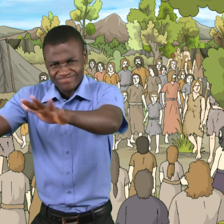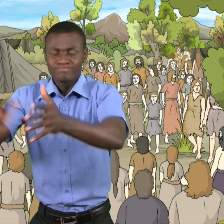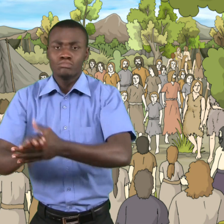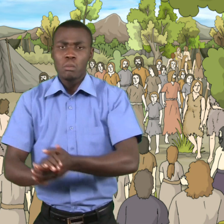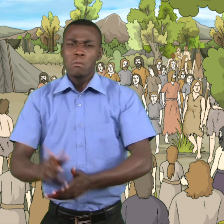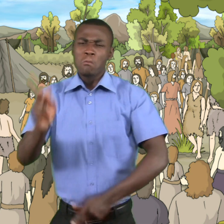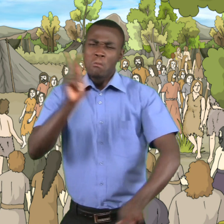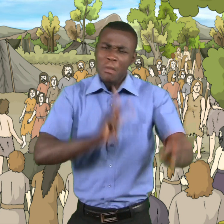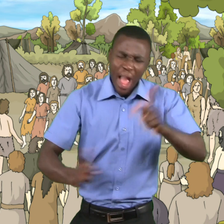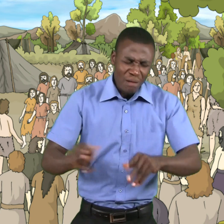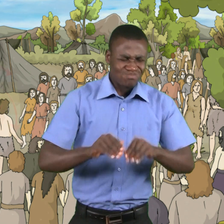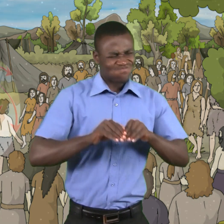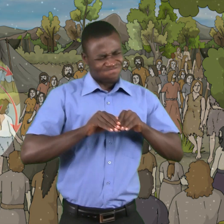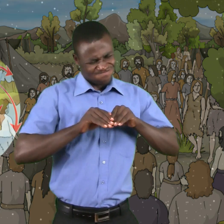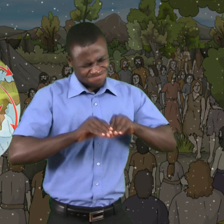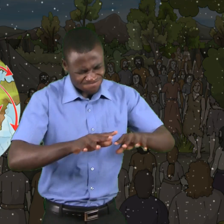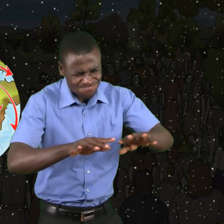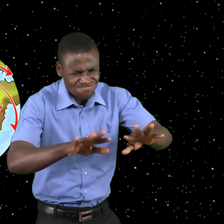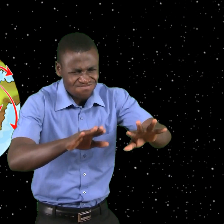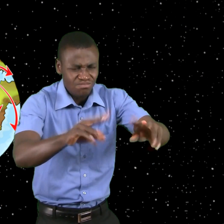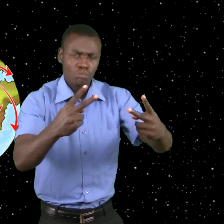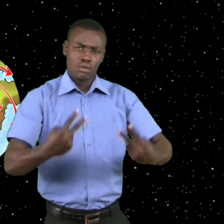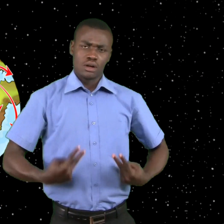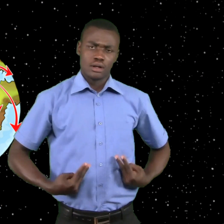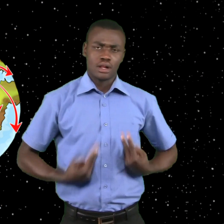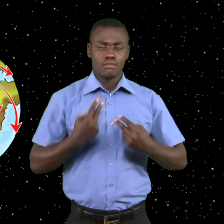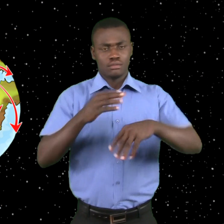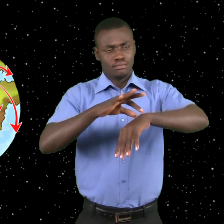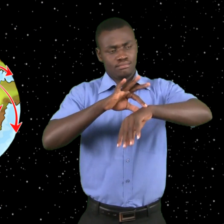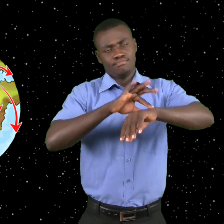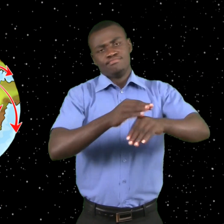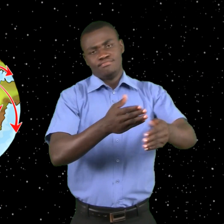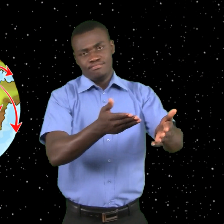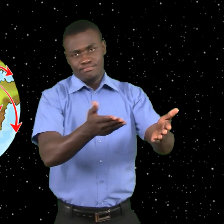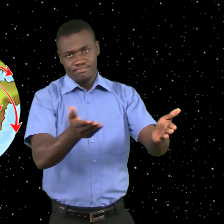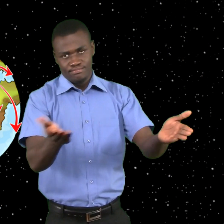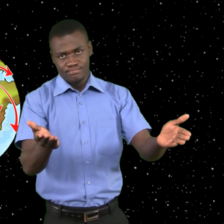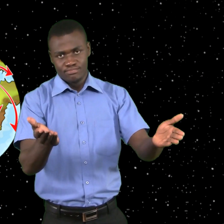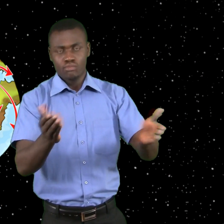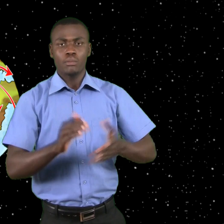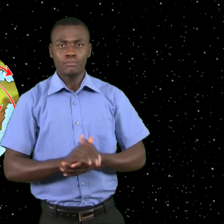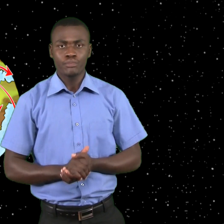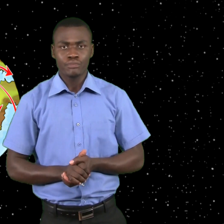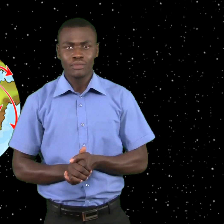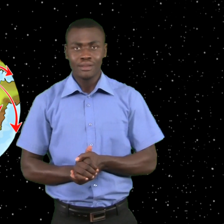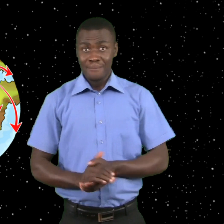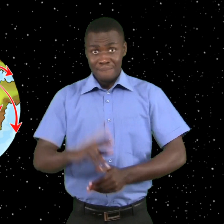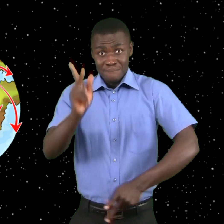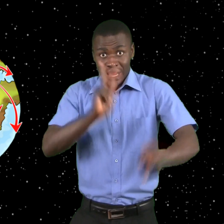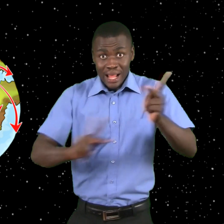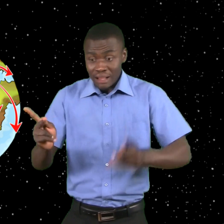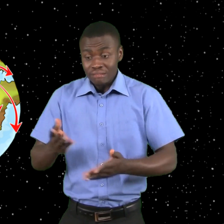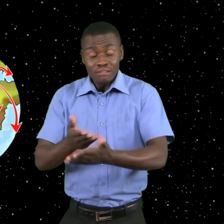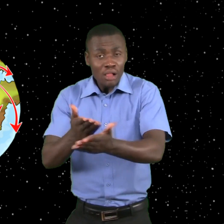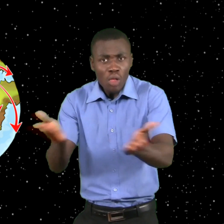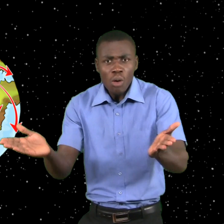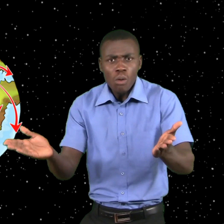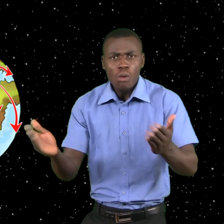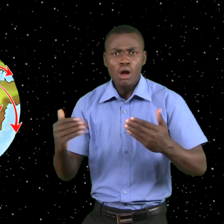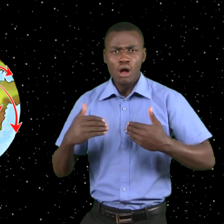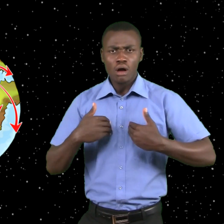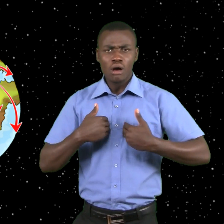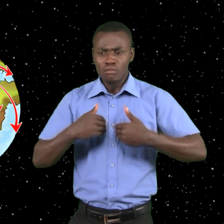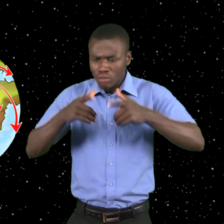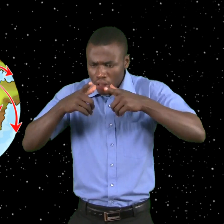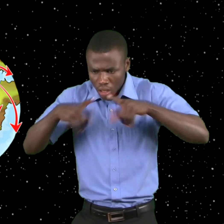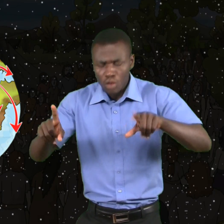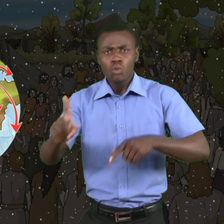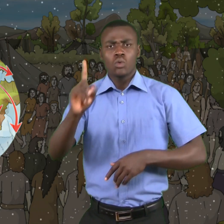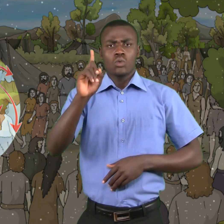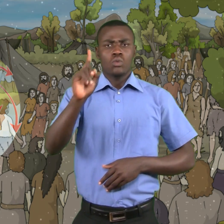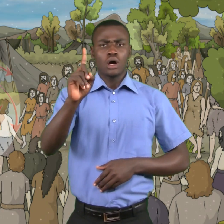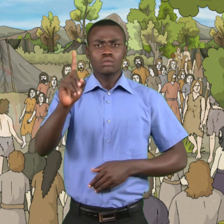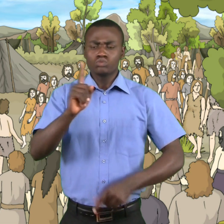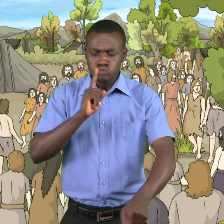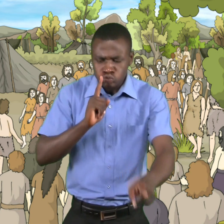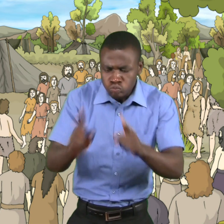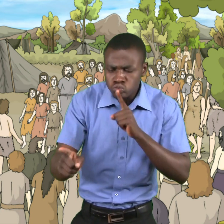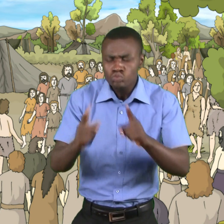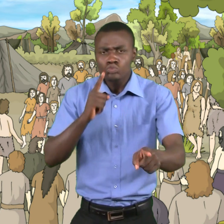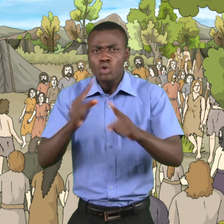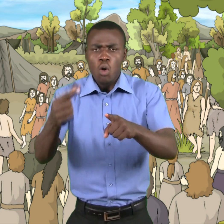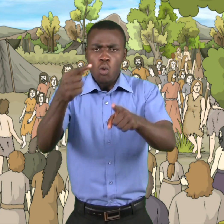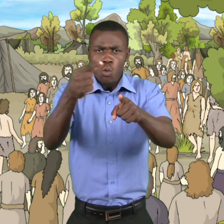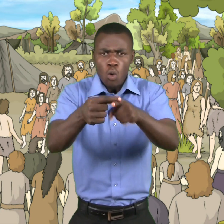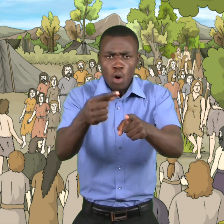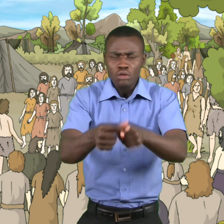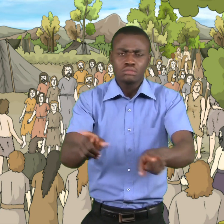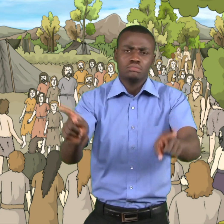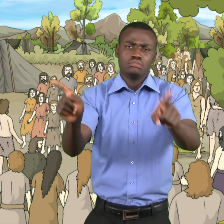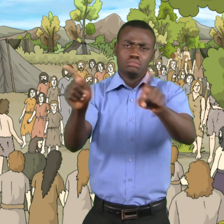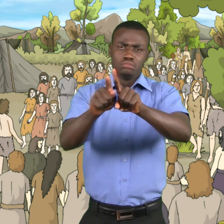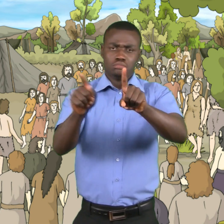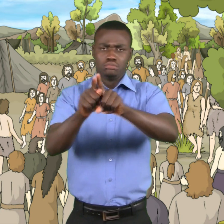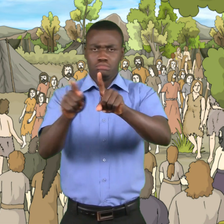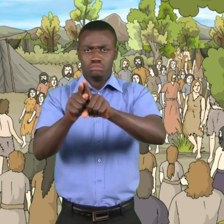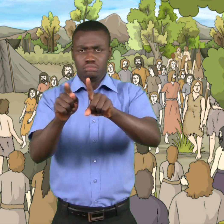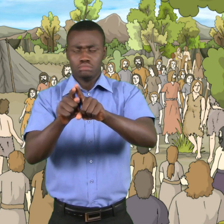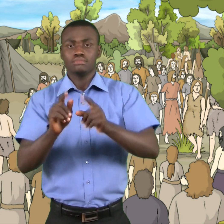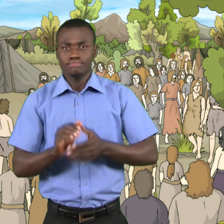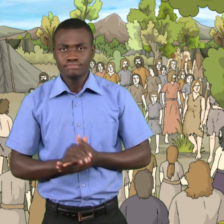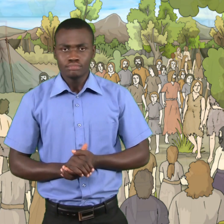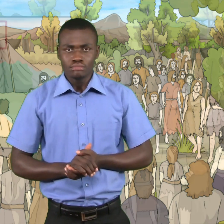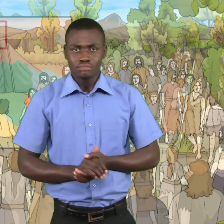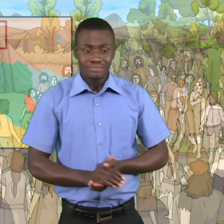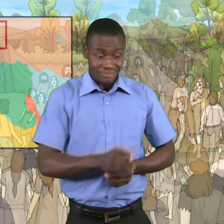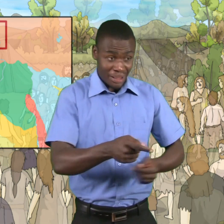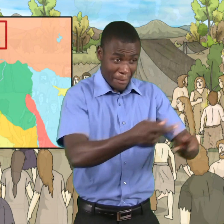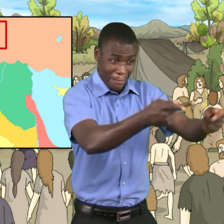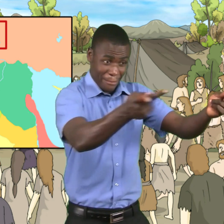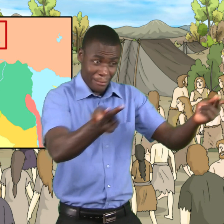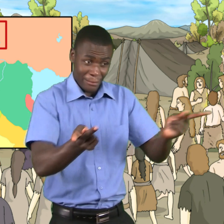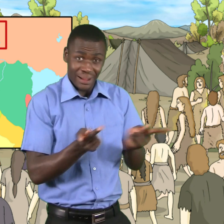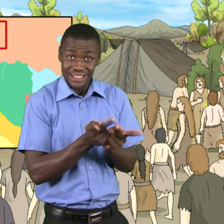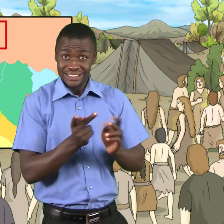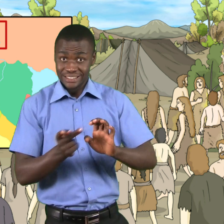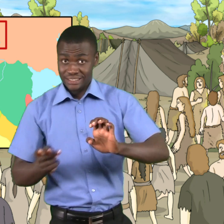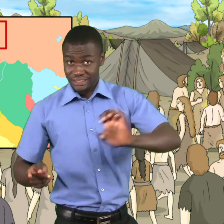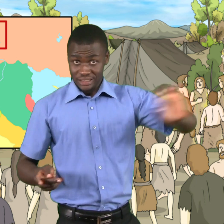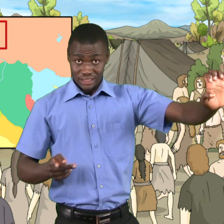From these the nations of the earth spread out after the flood. Now the whole world had one language and a common form of speech.